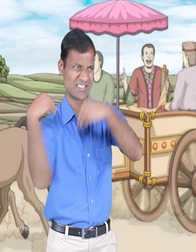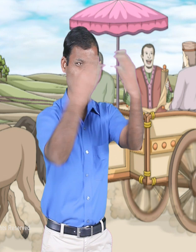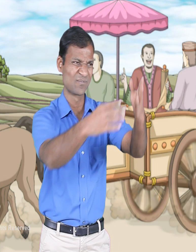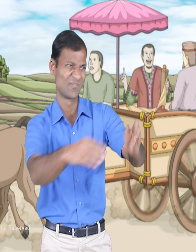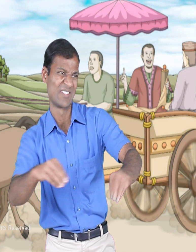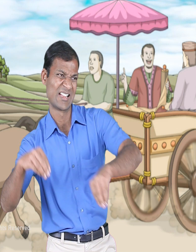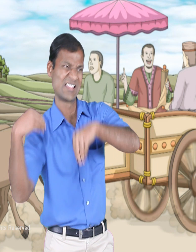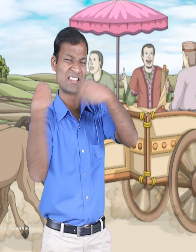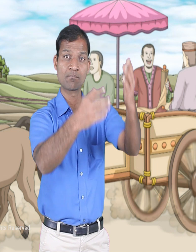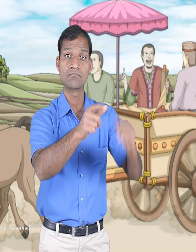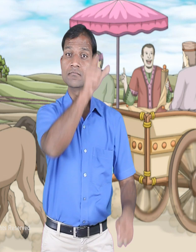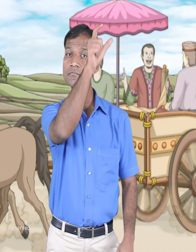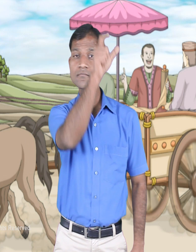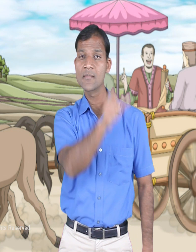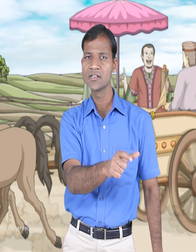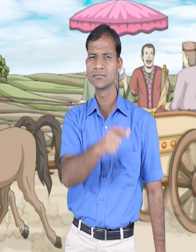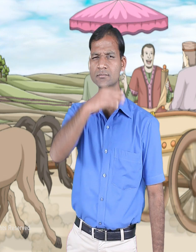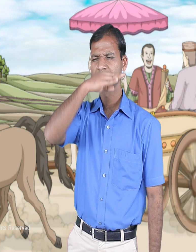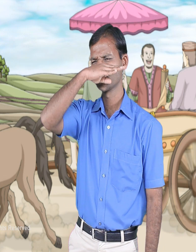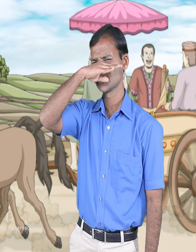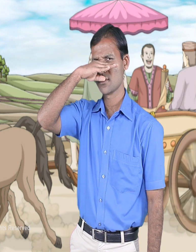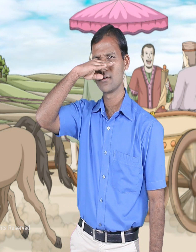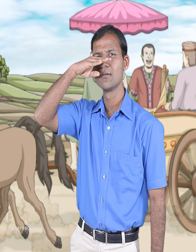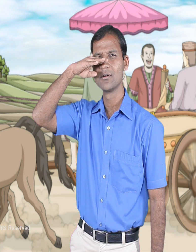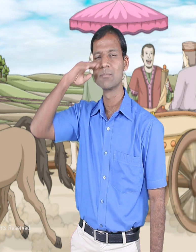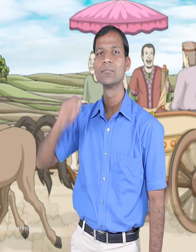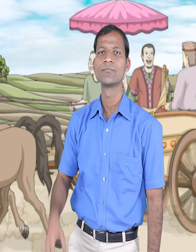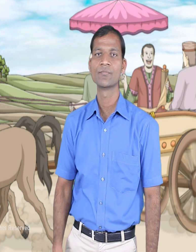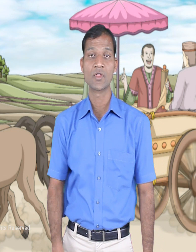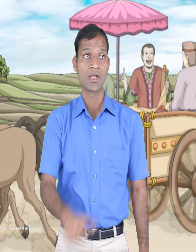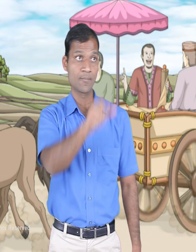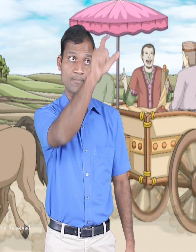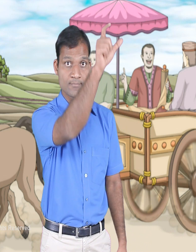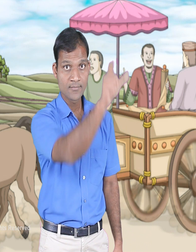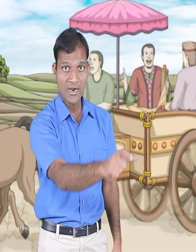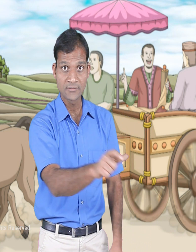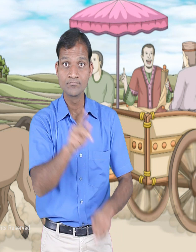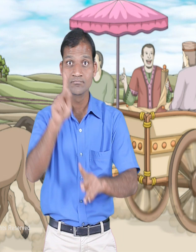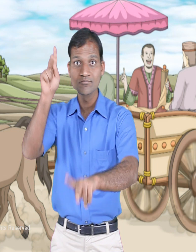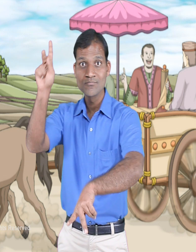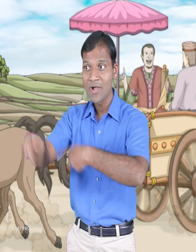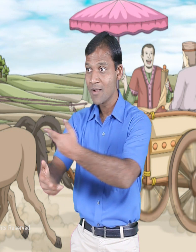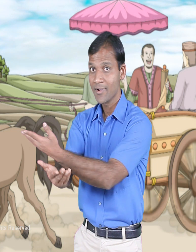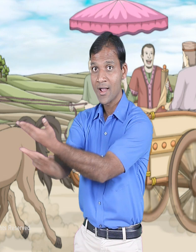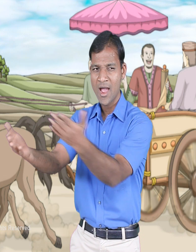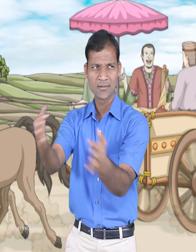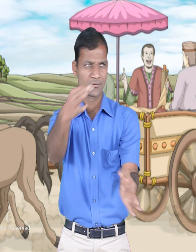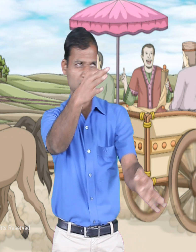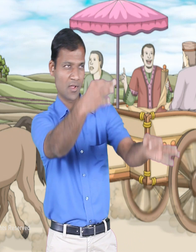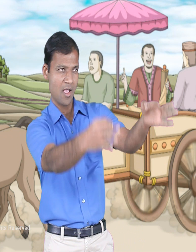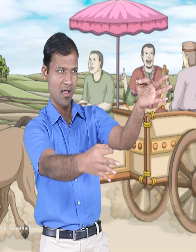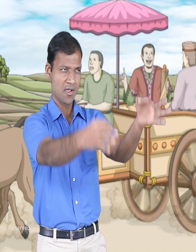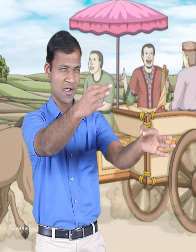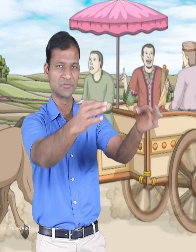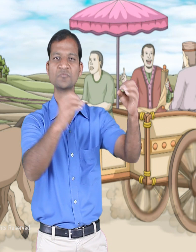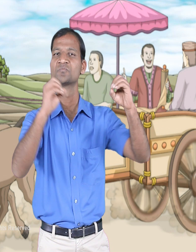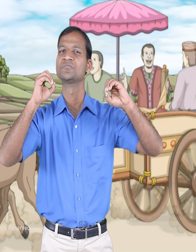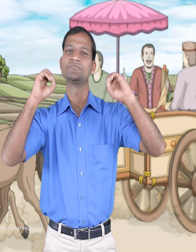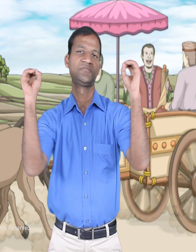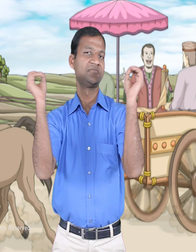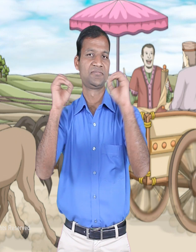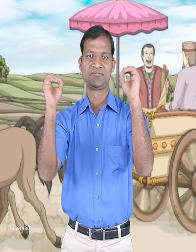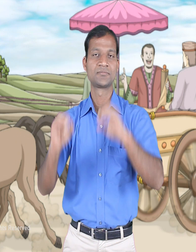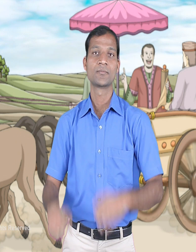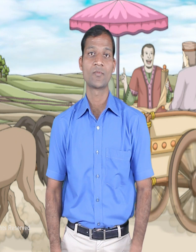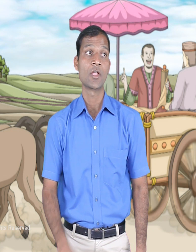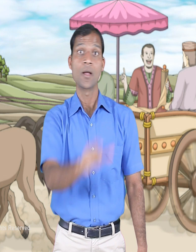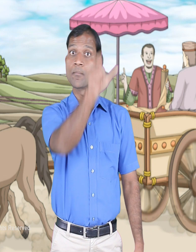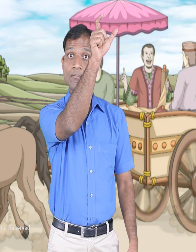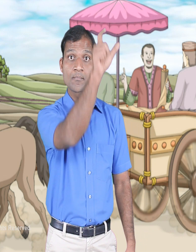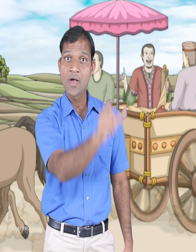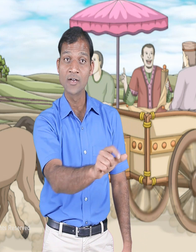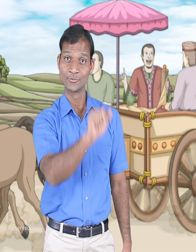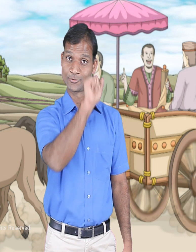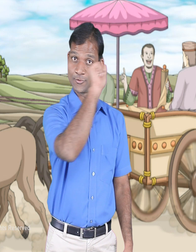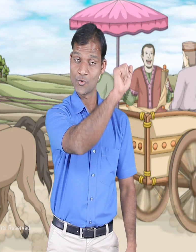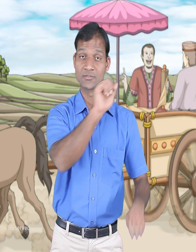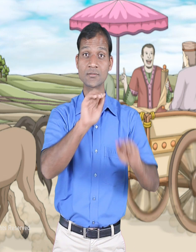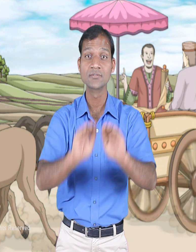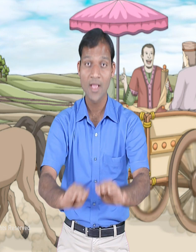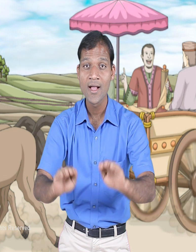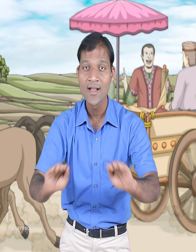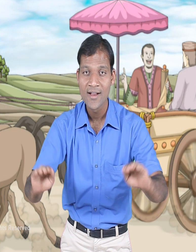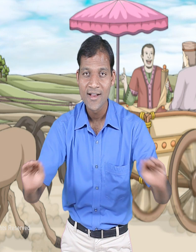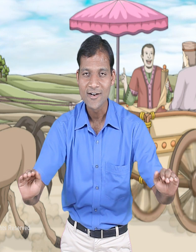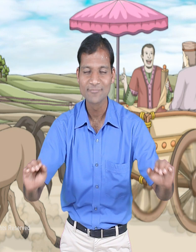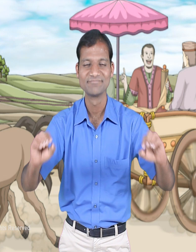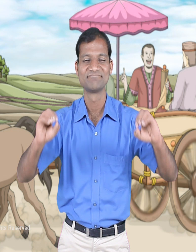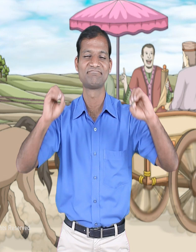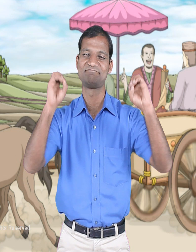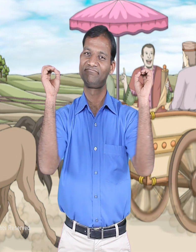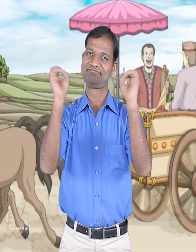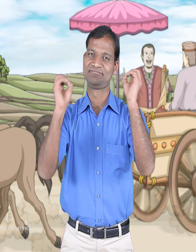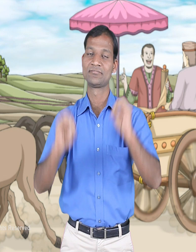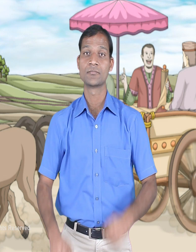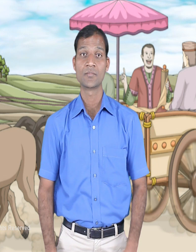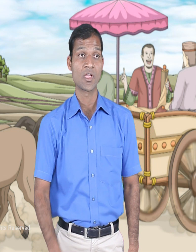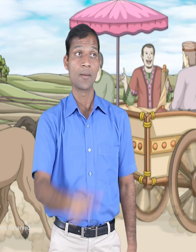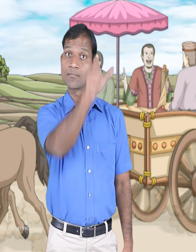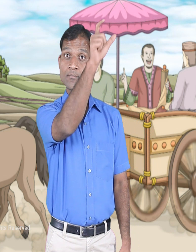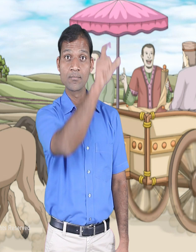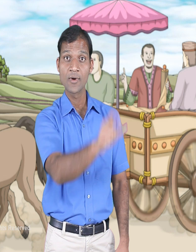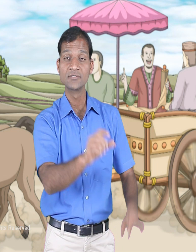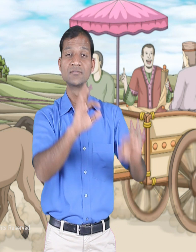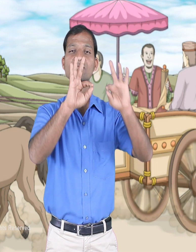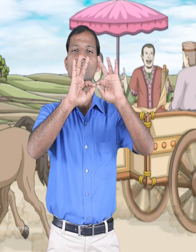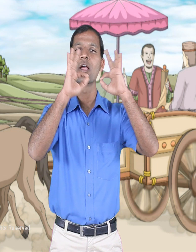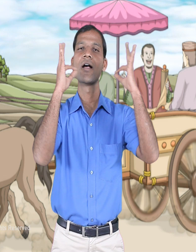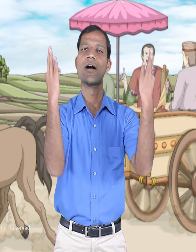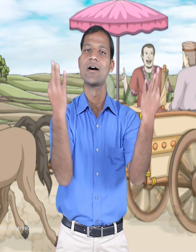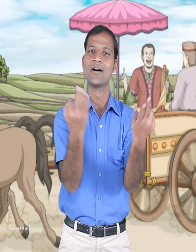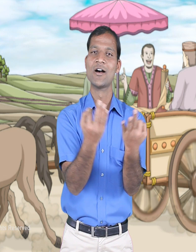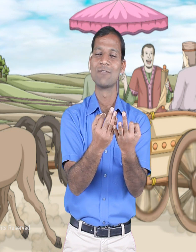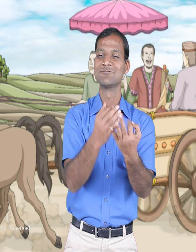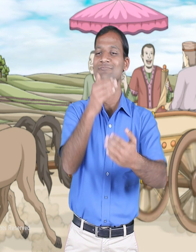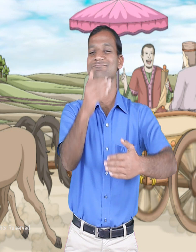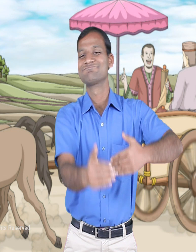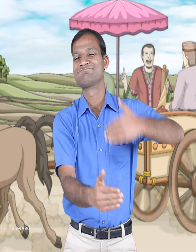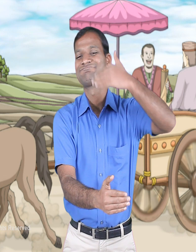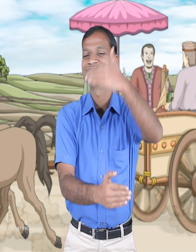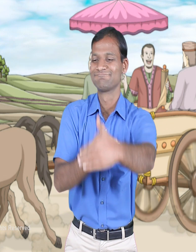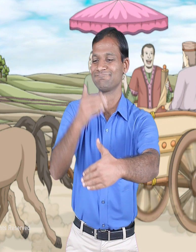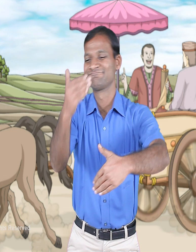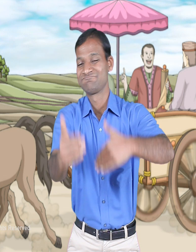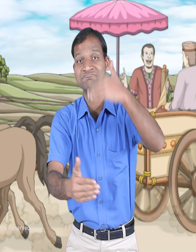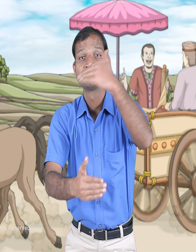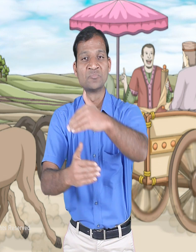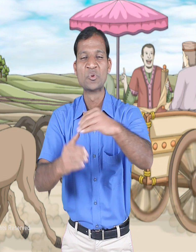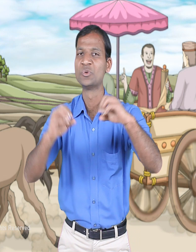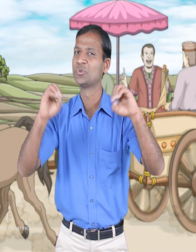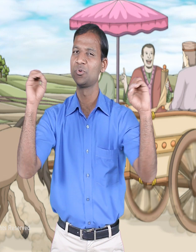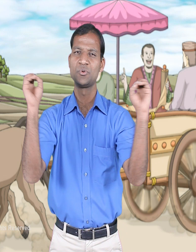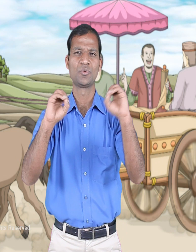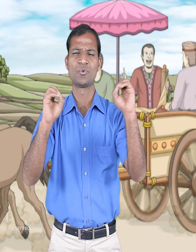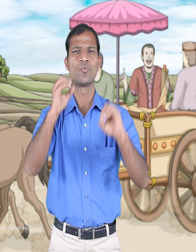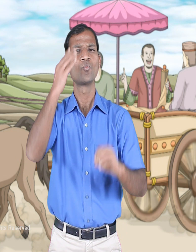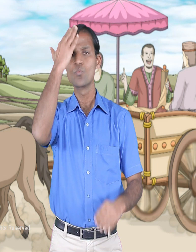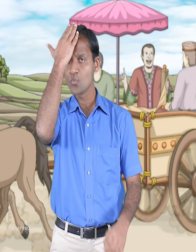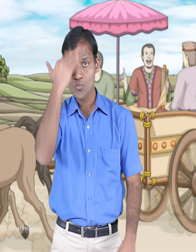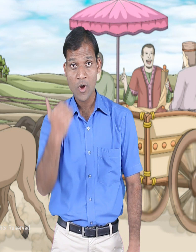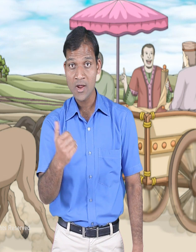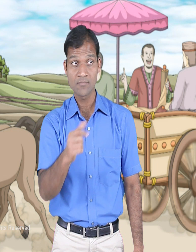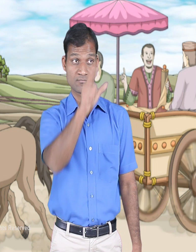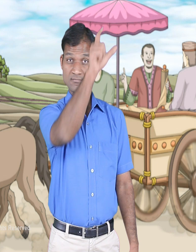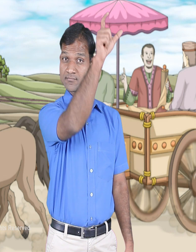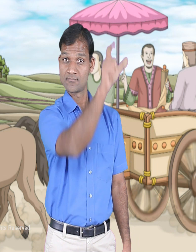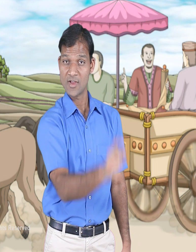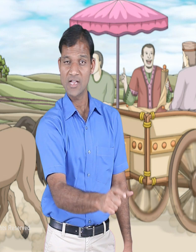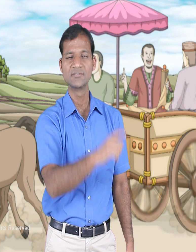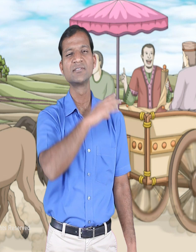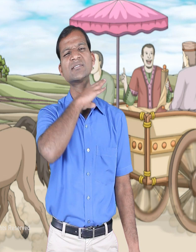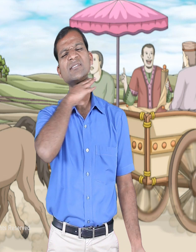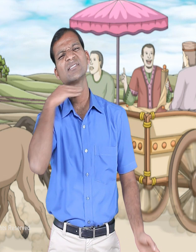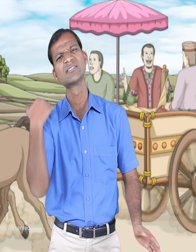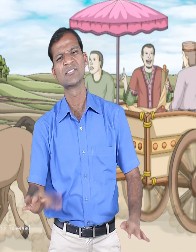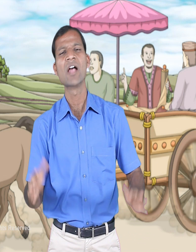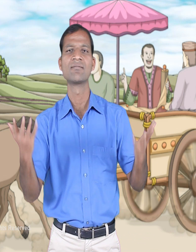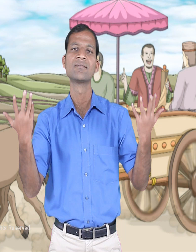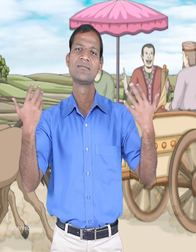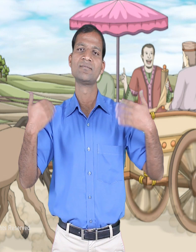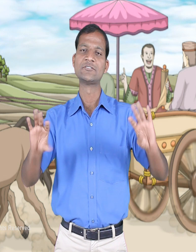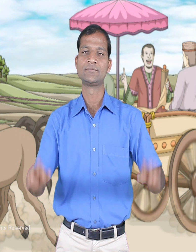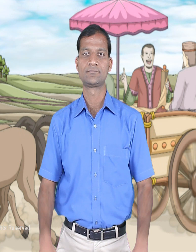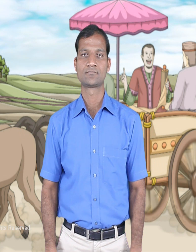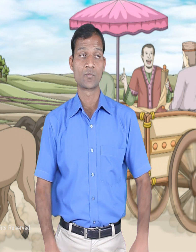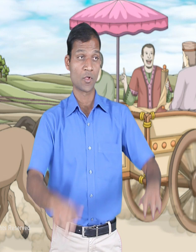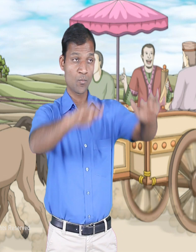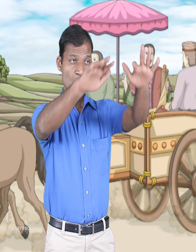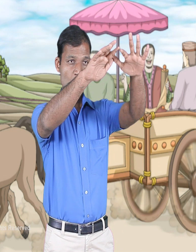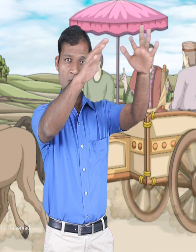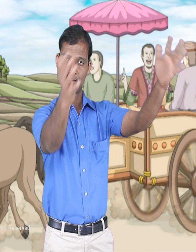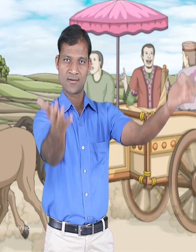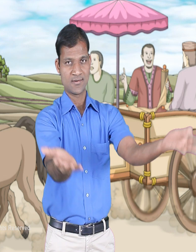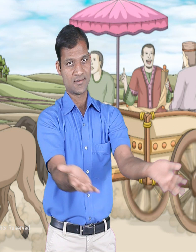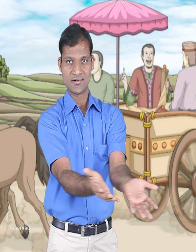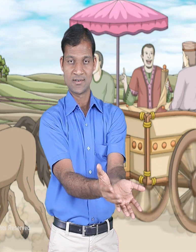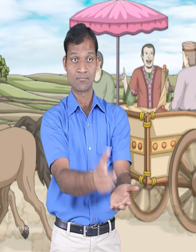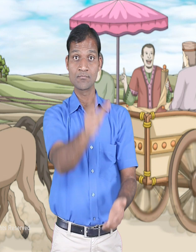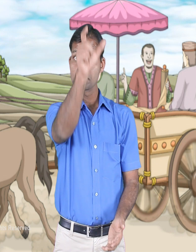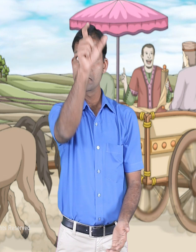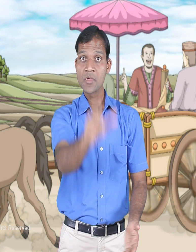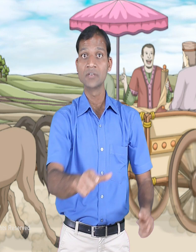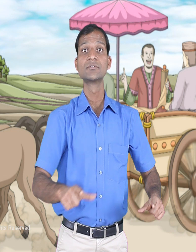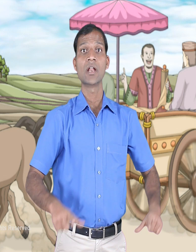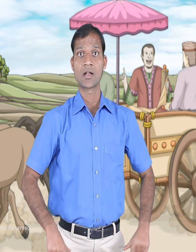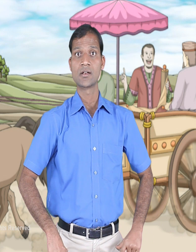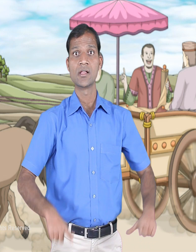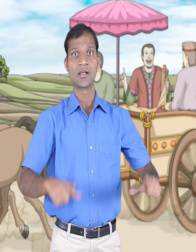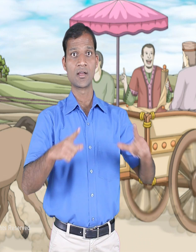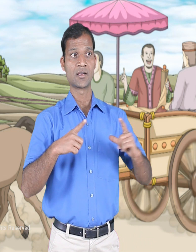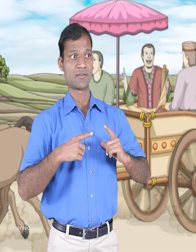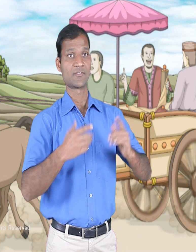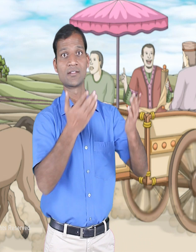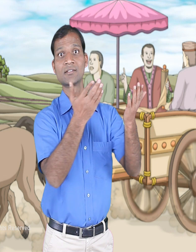In His humiliation He was deprived of justice. Who can recount His descendants?